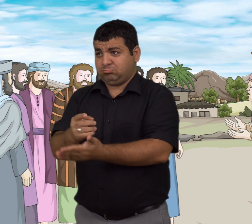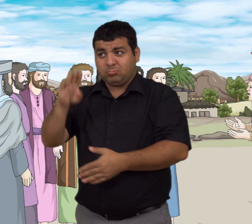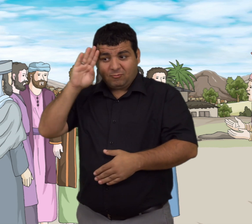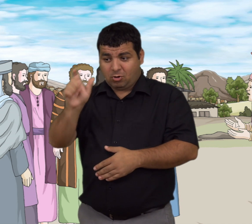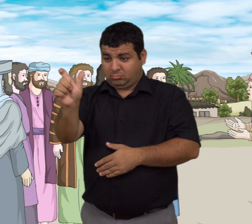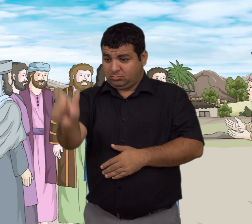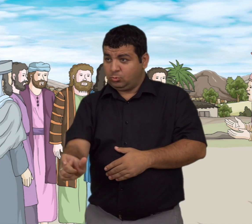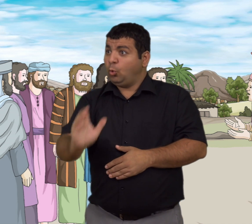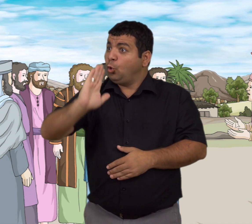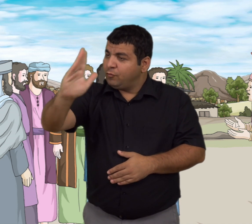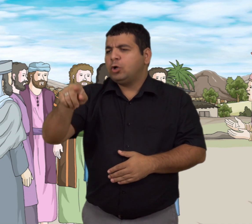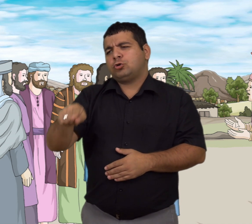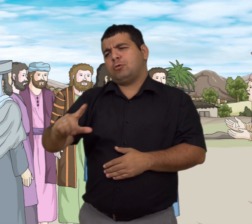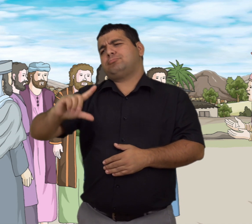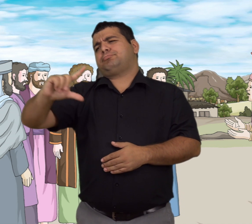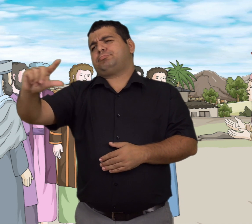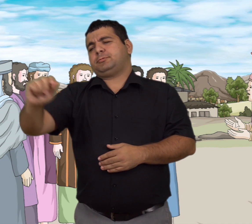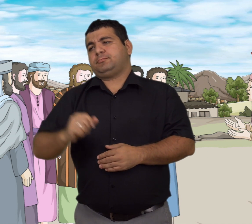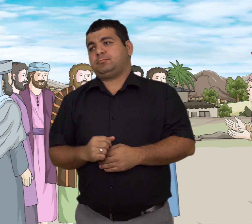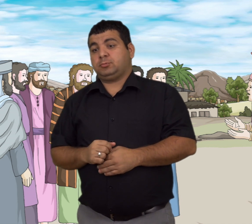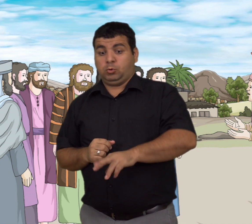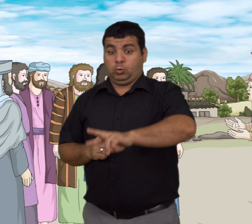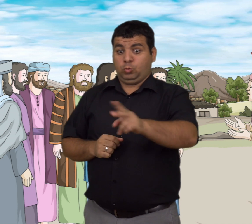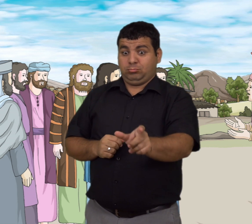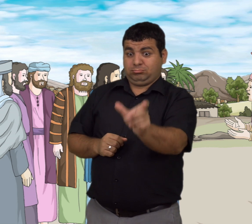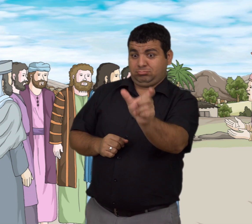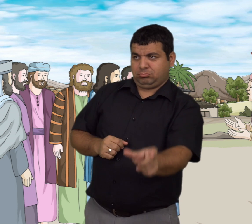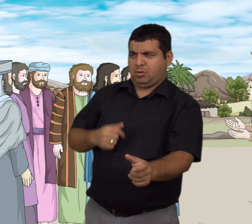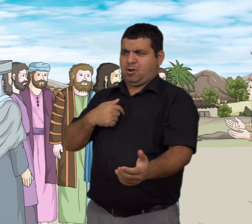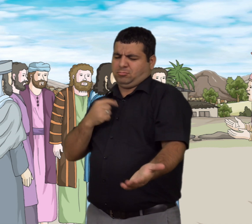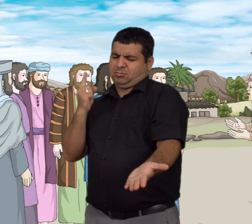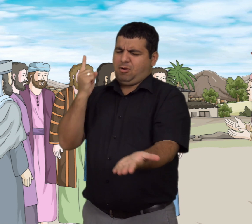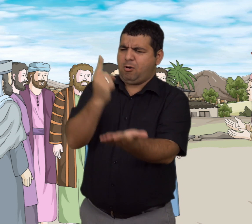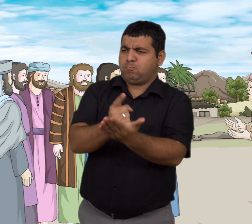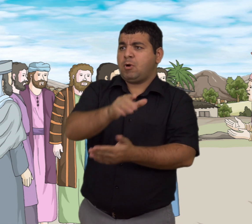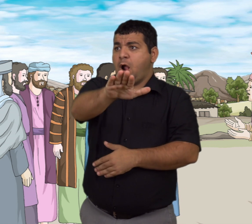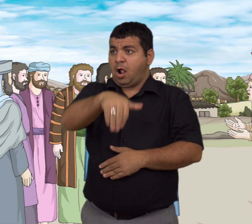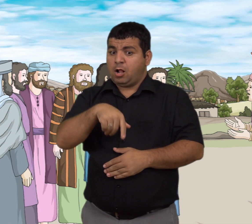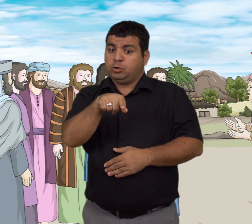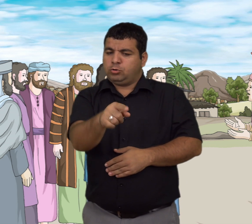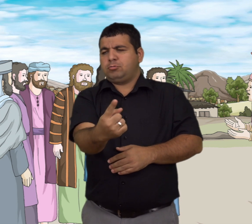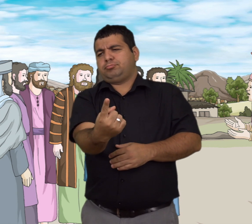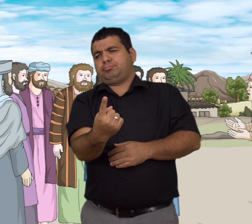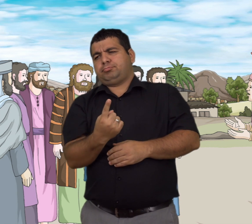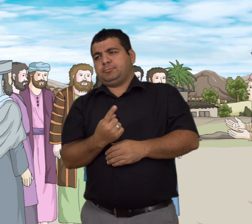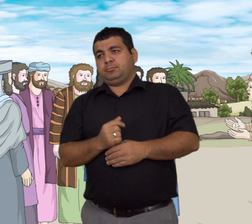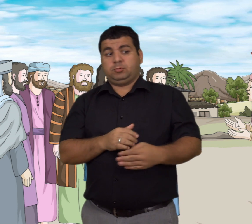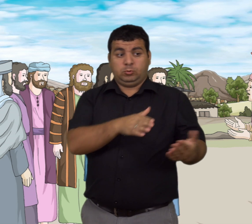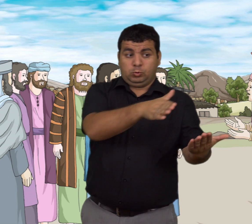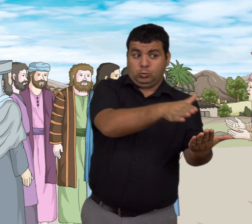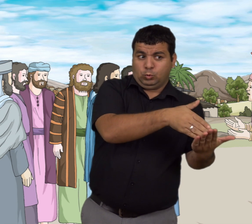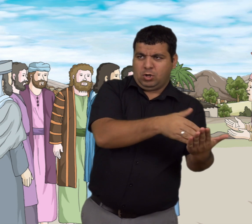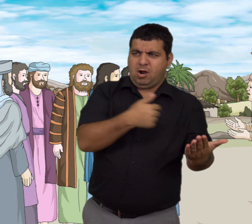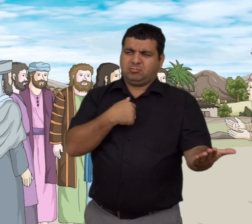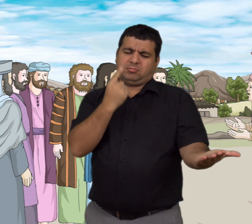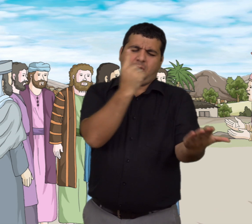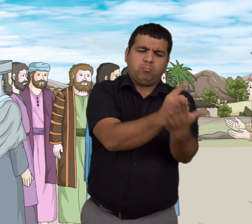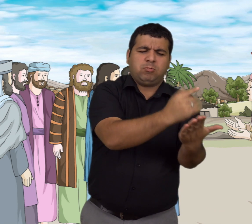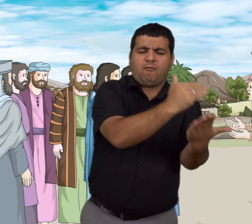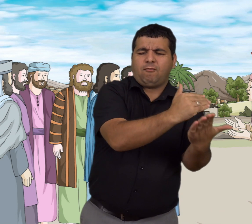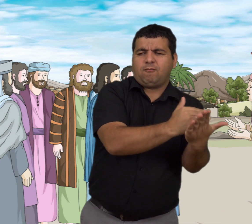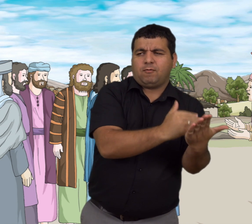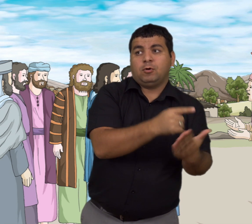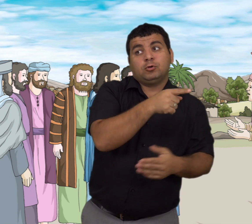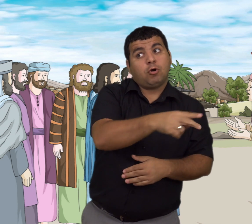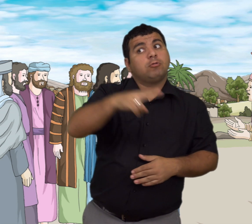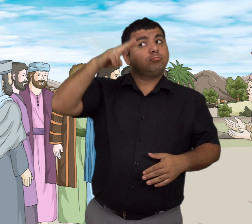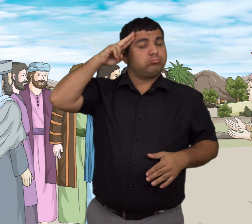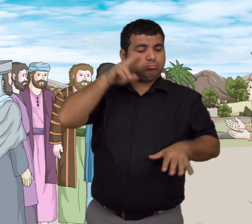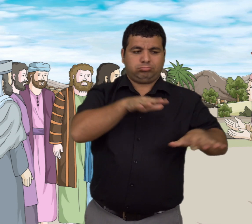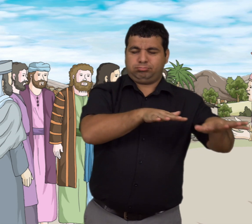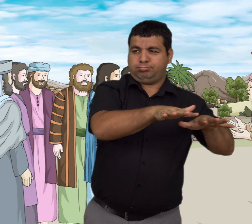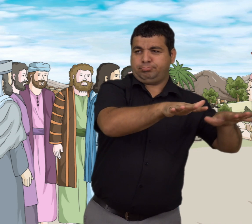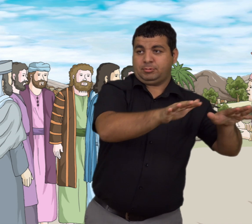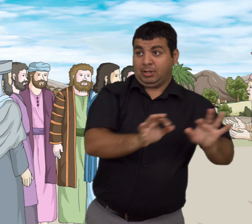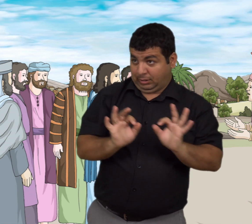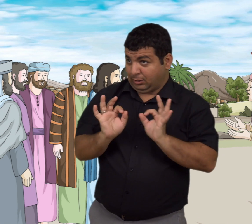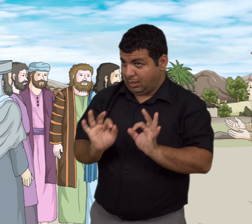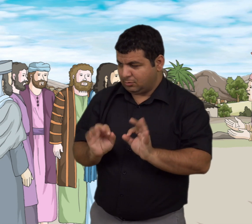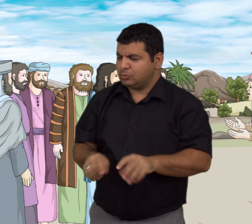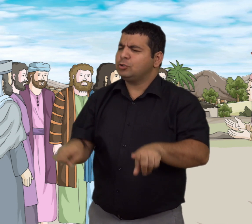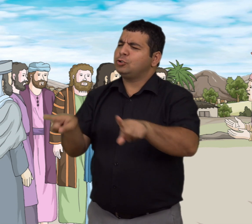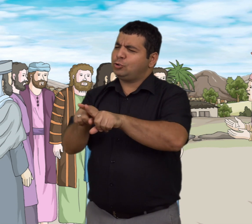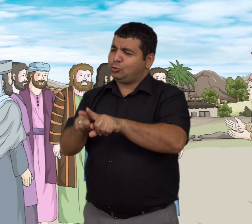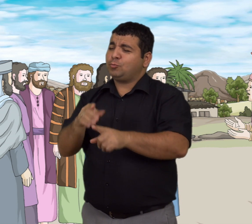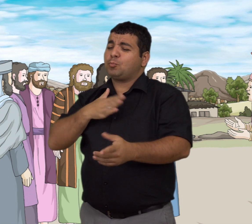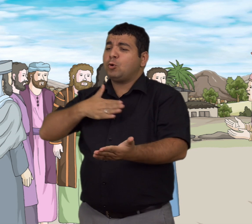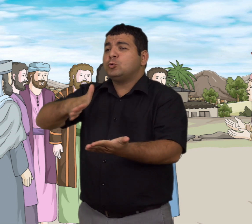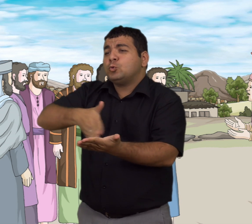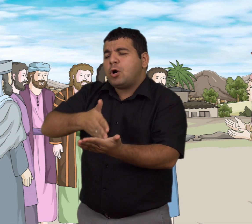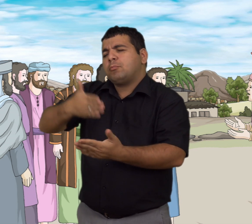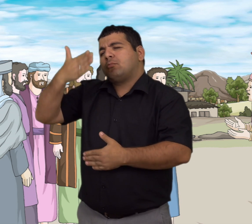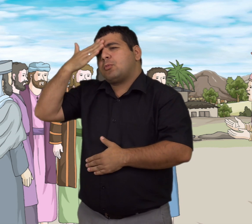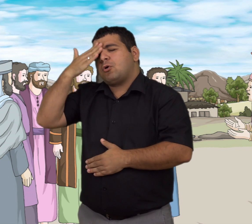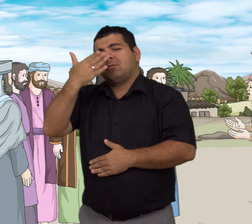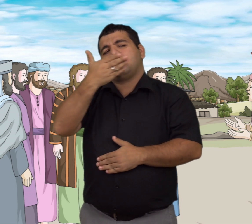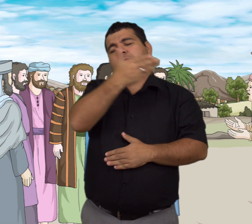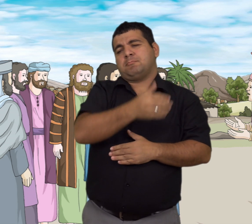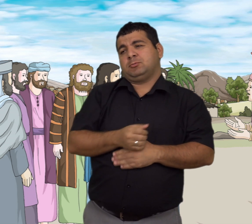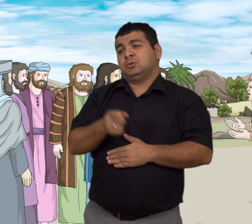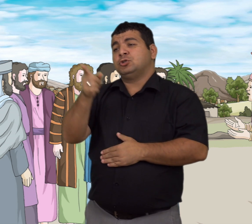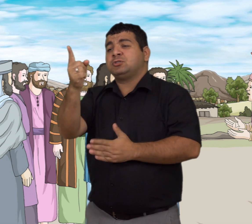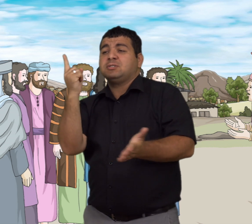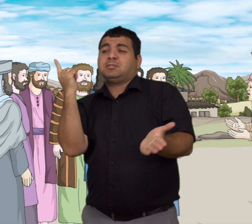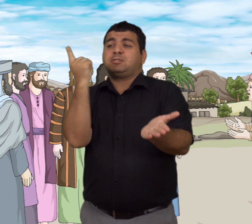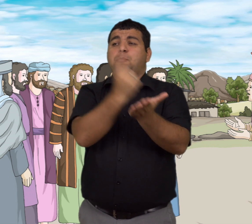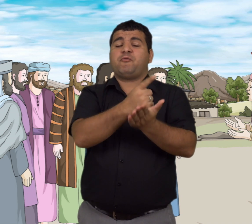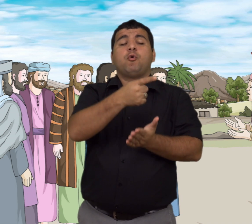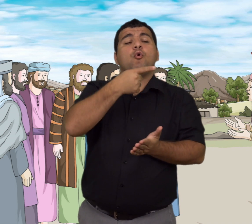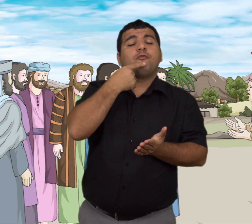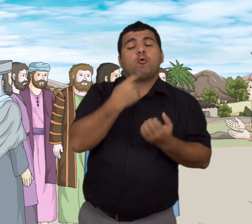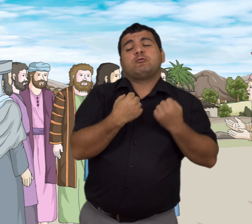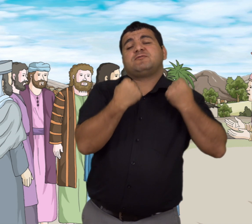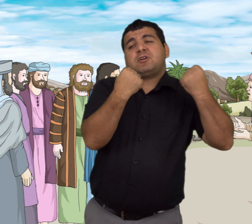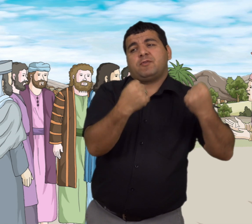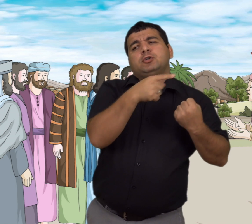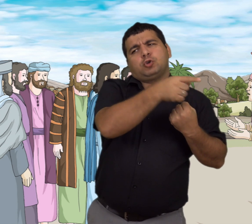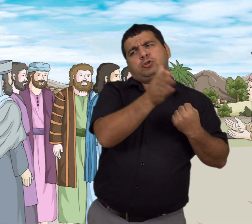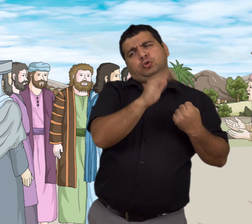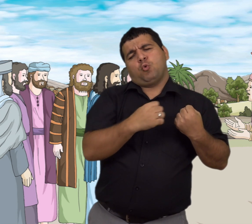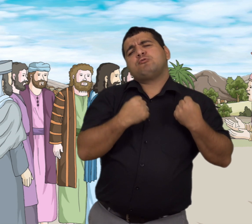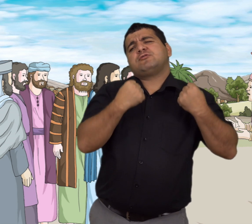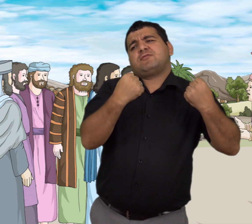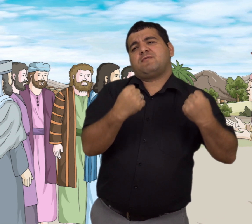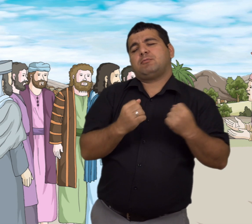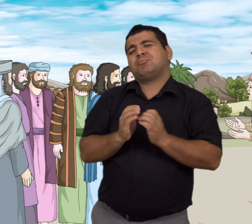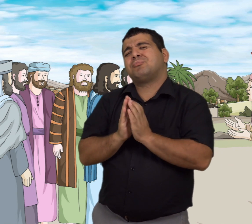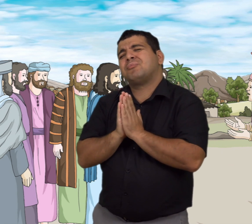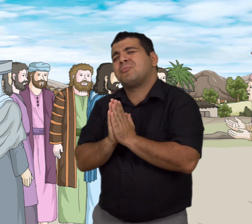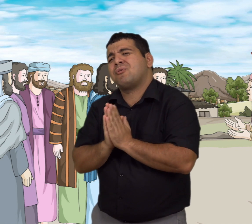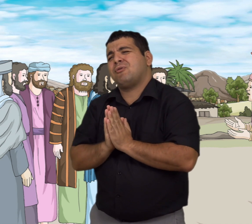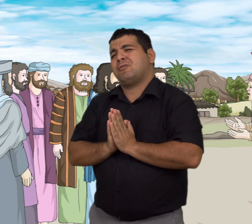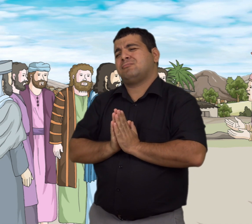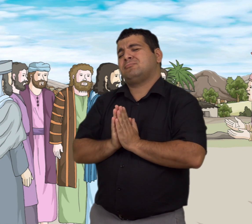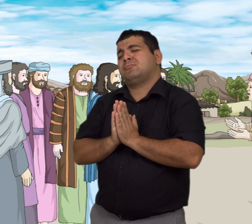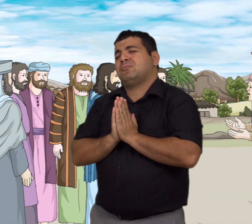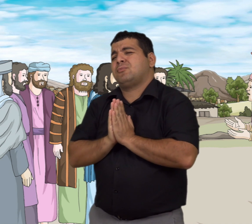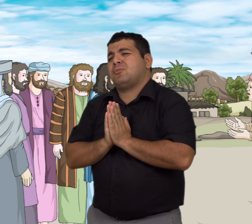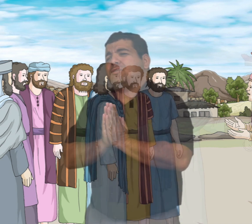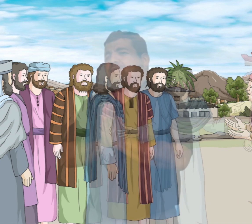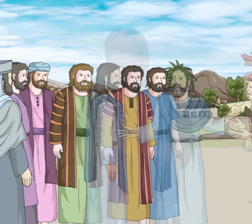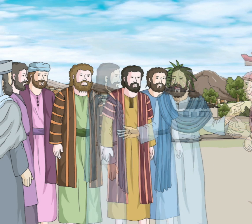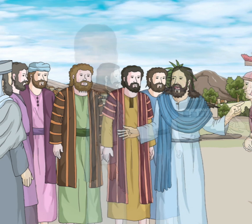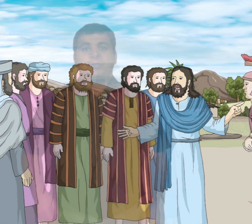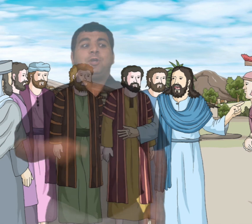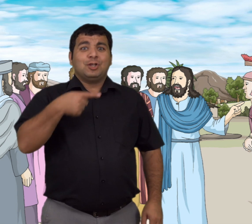I tell one to go, and he goes; and another to come, and he comes. I tell my servant to do something, and he does it.”